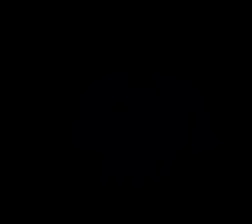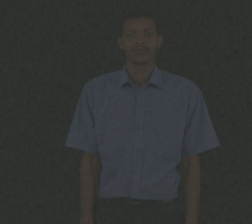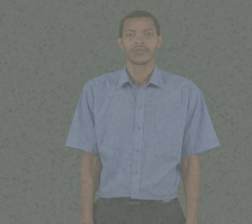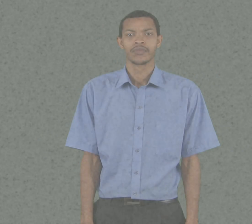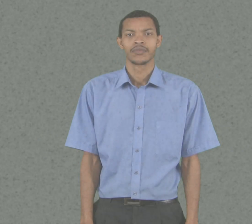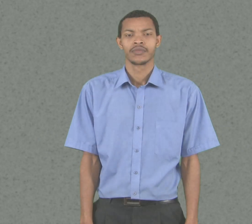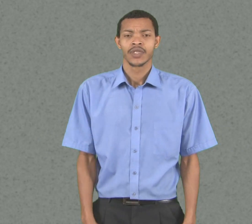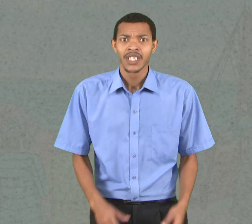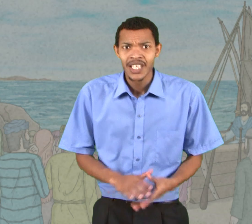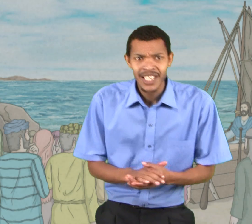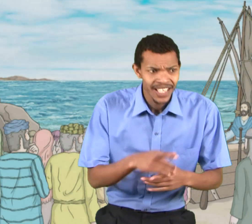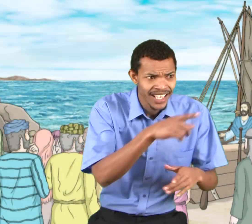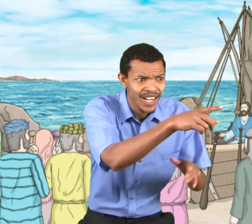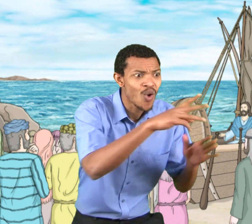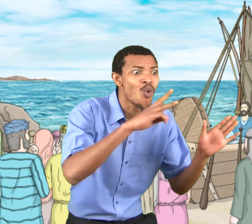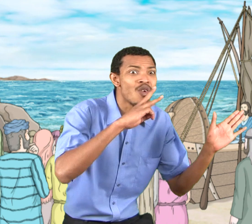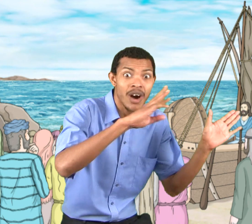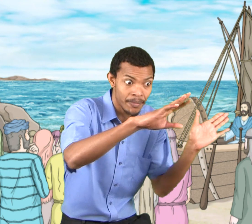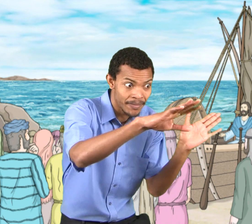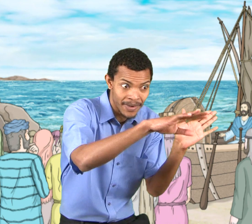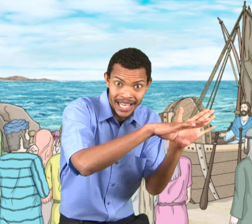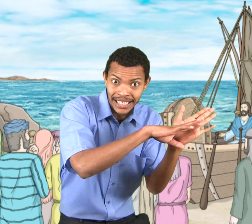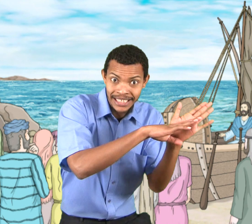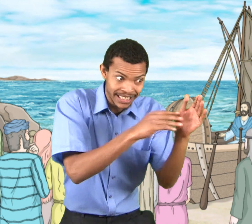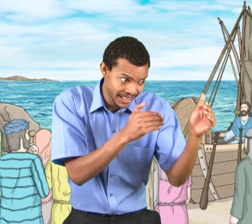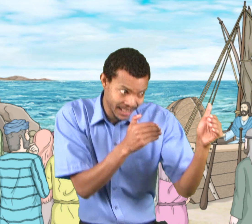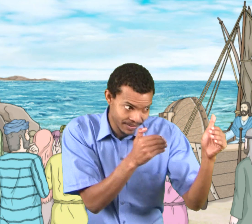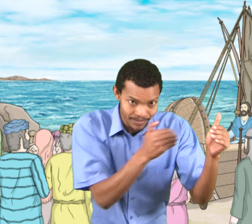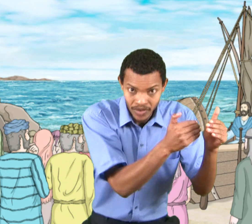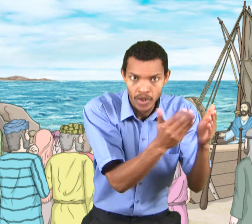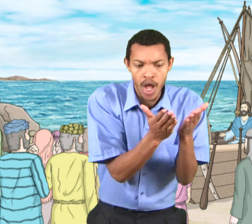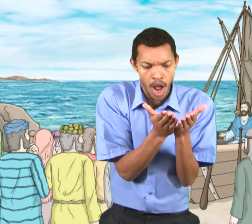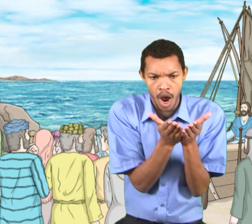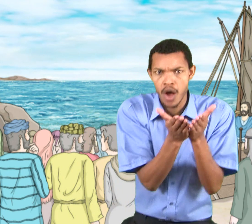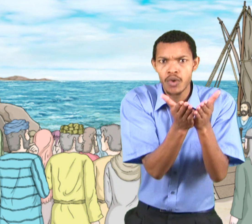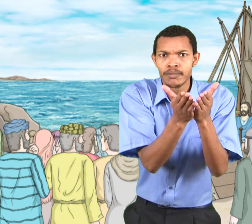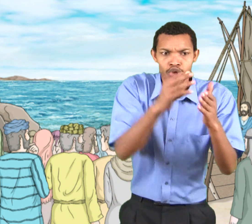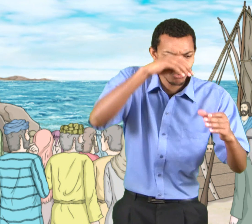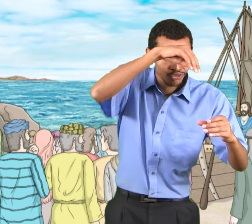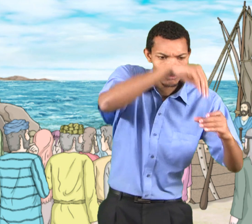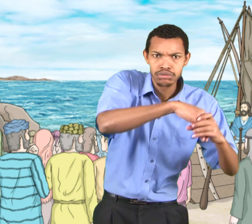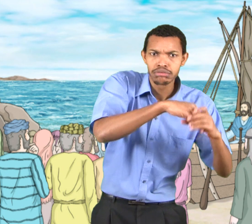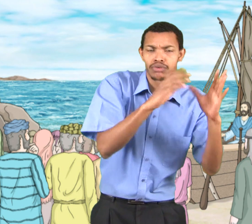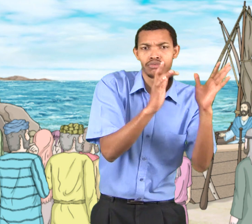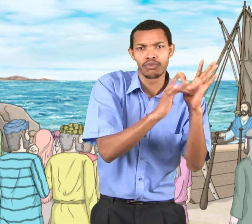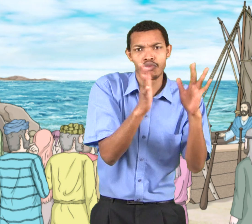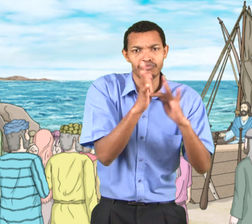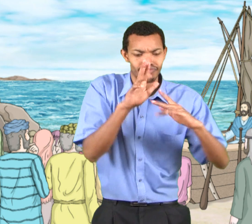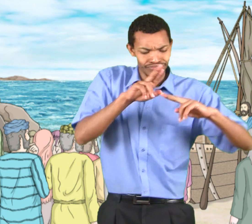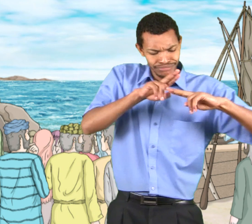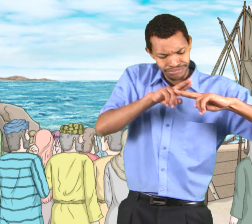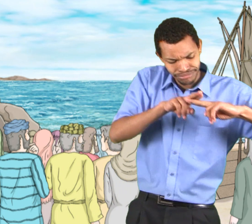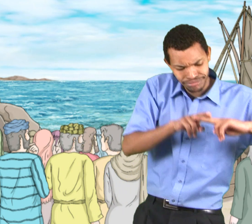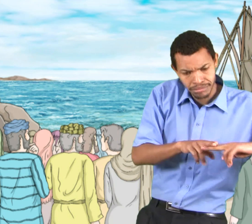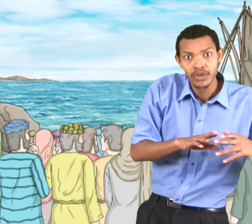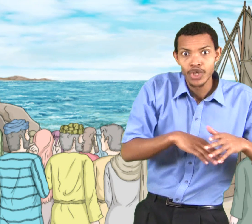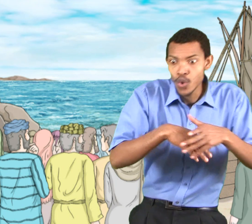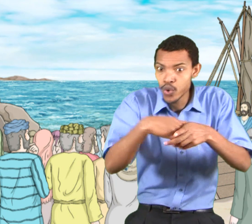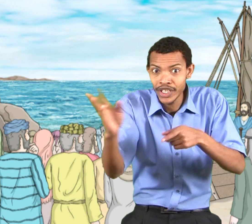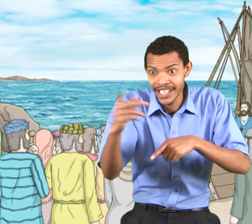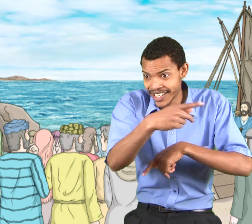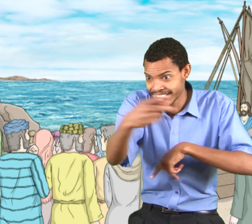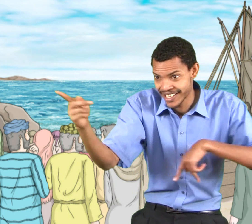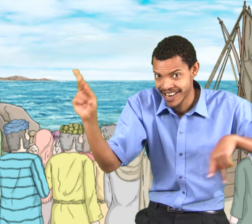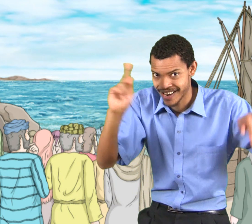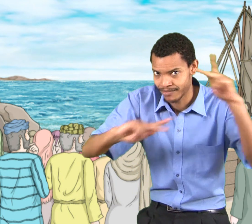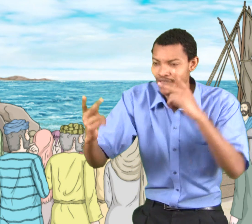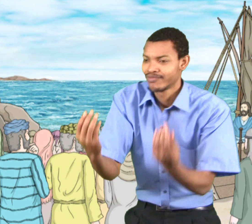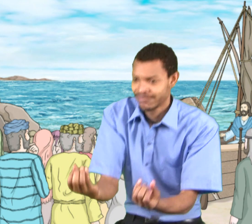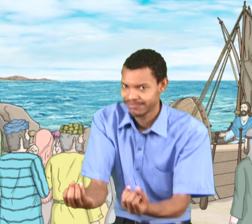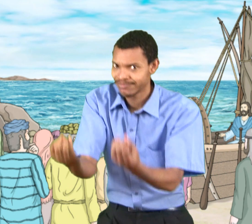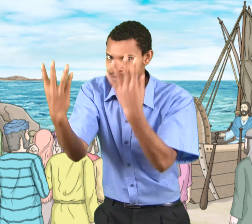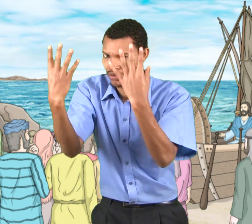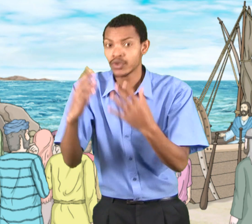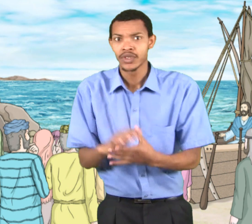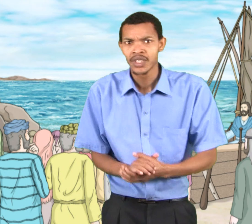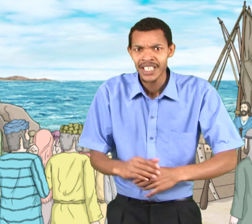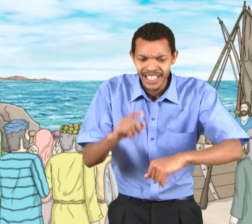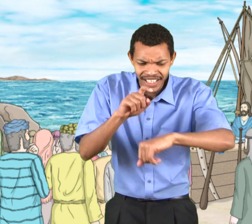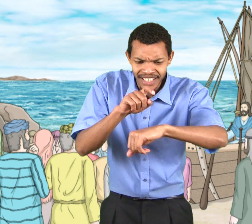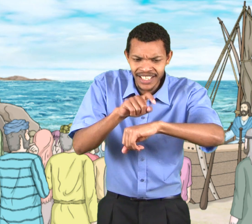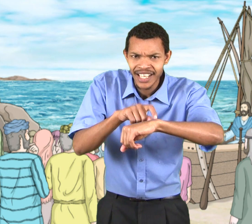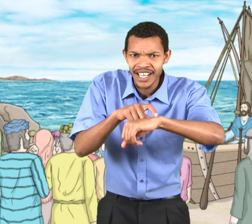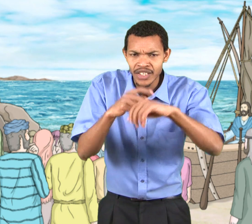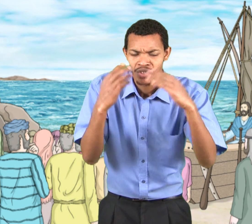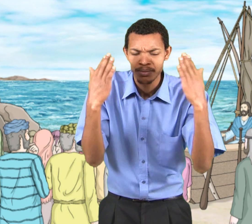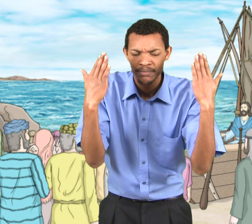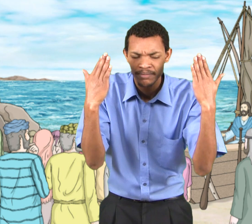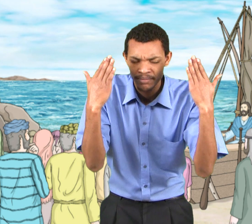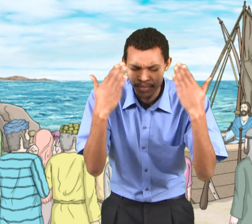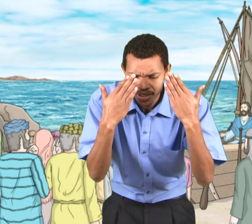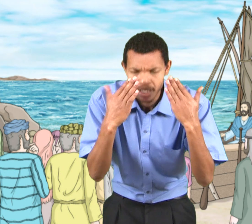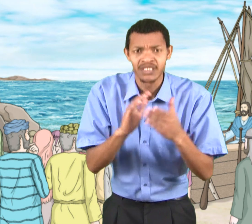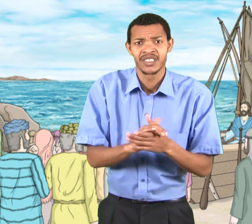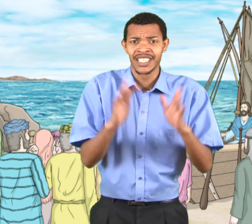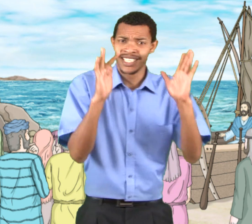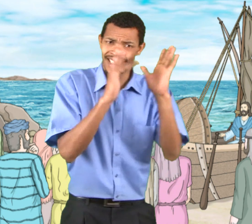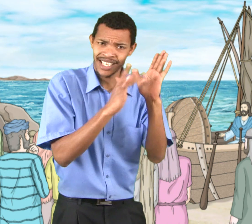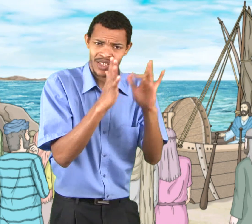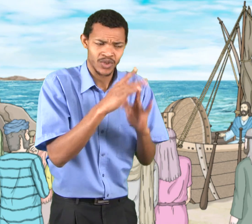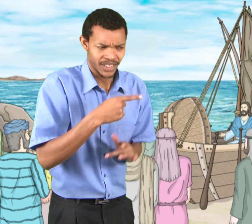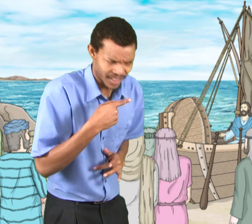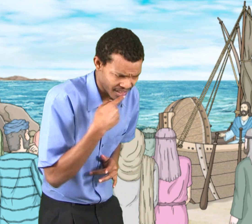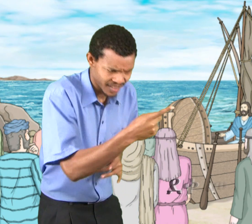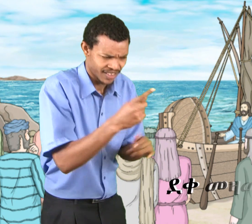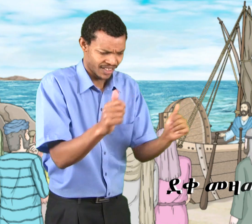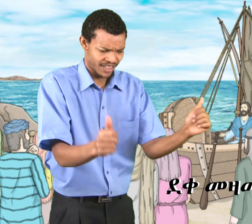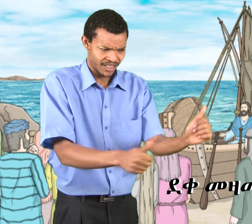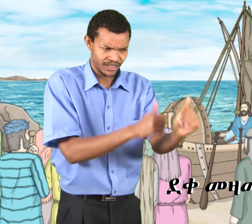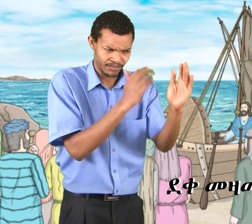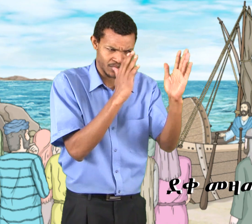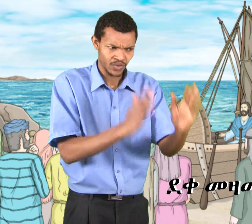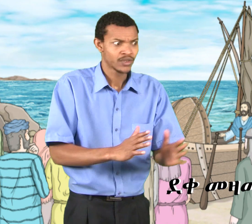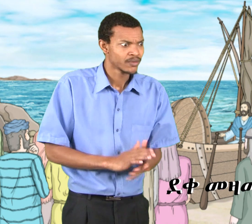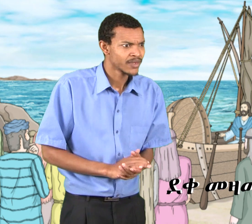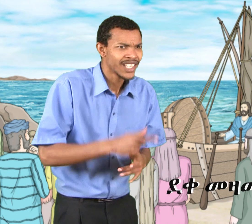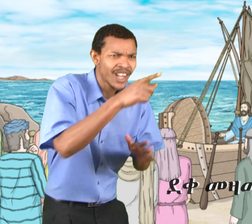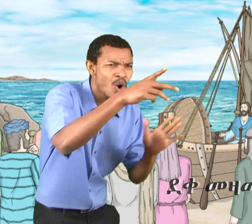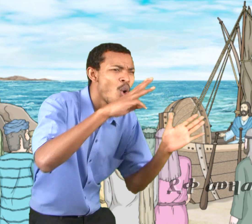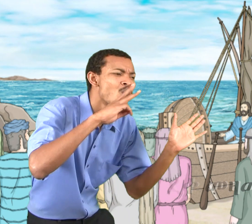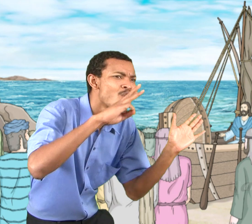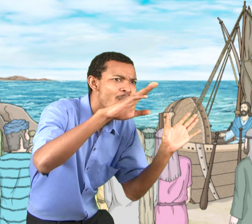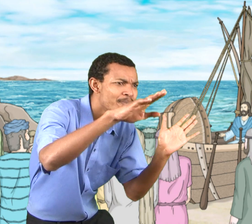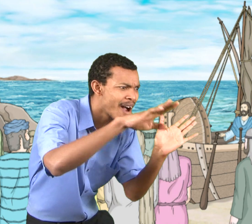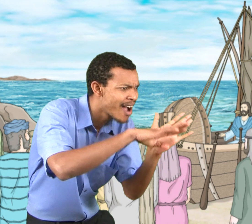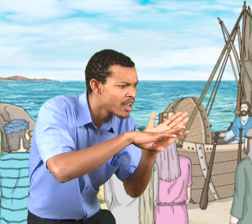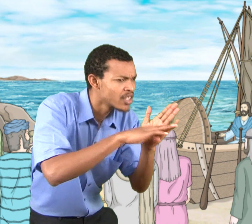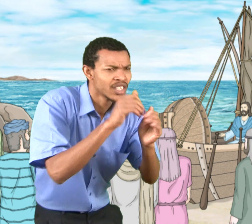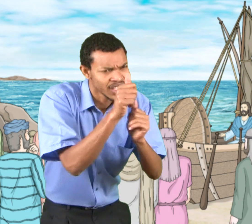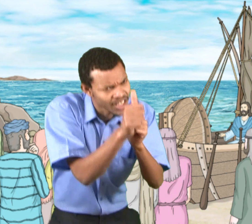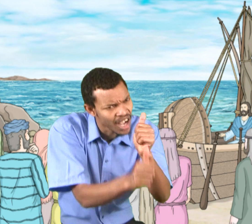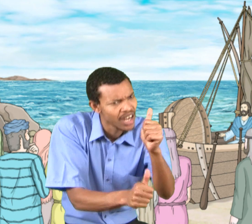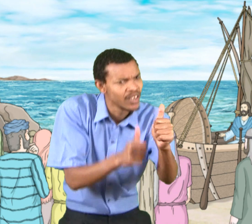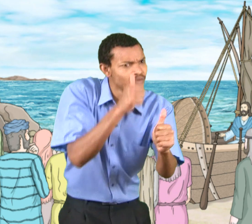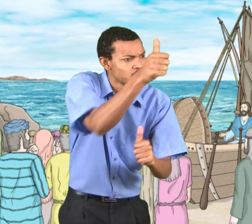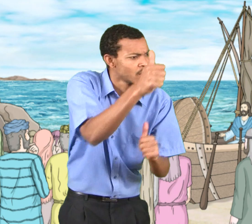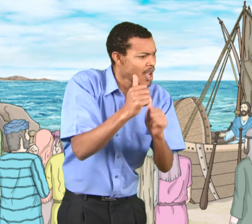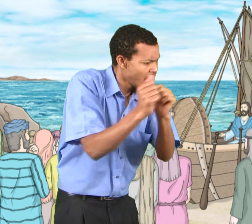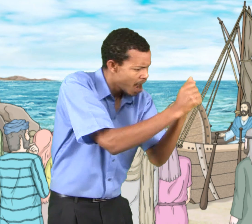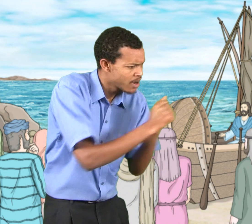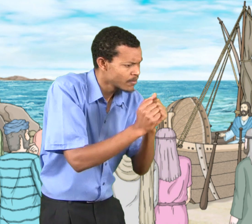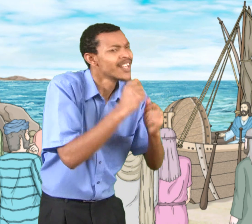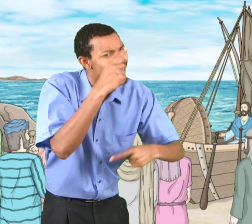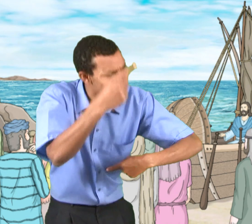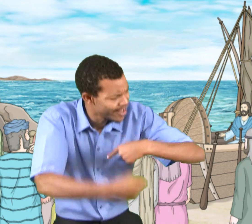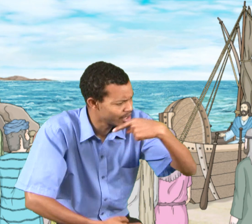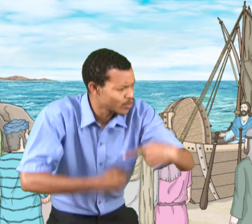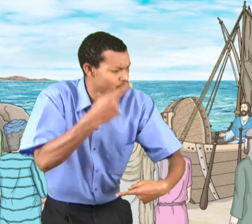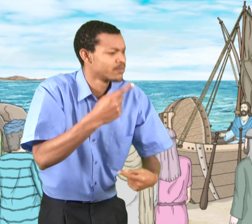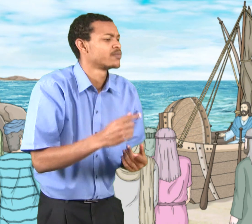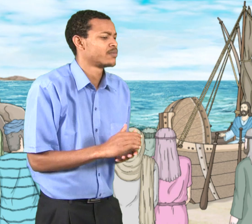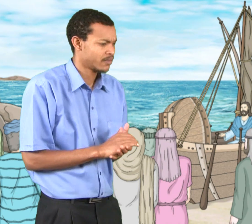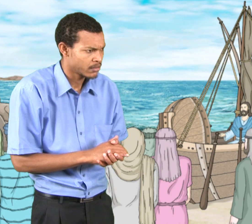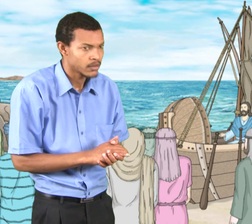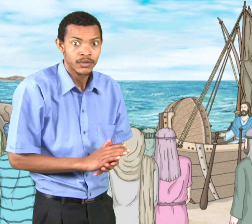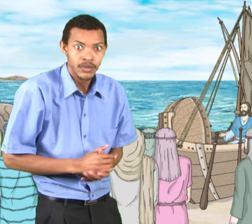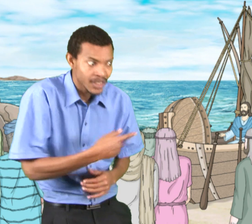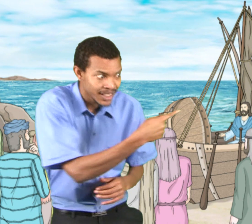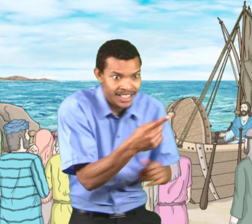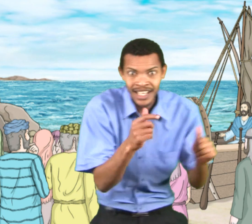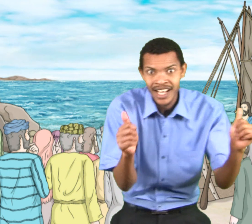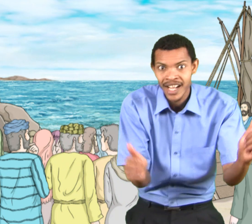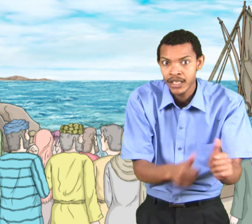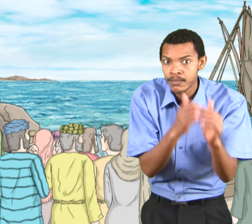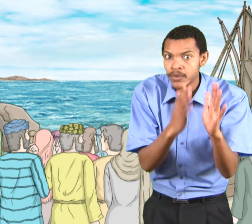When that evening came, He said to His disciples, “Let us cross to the other side.”